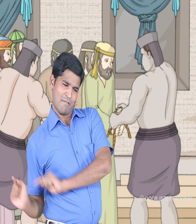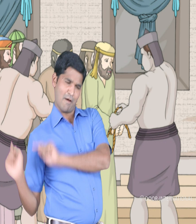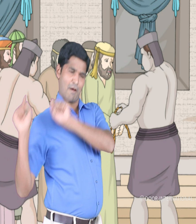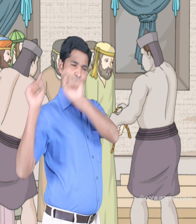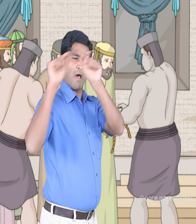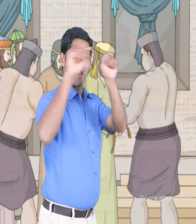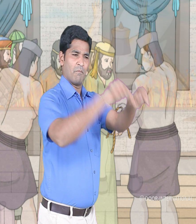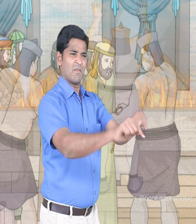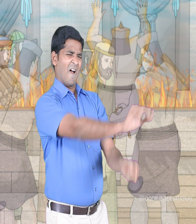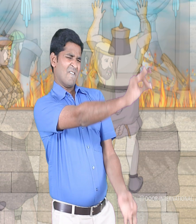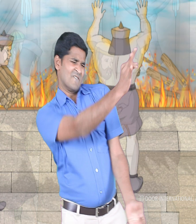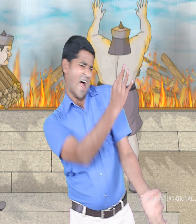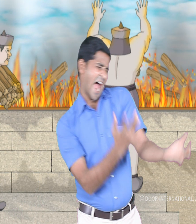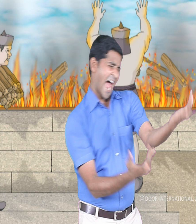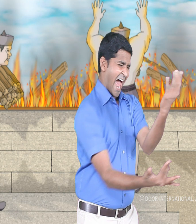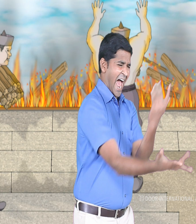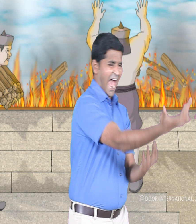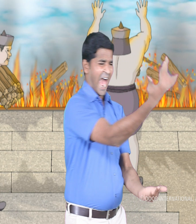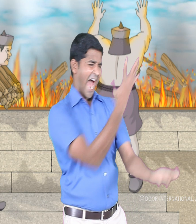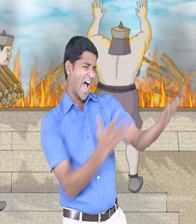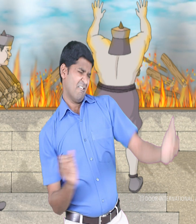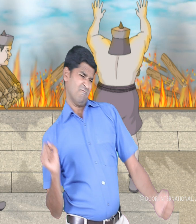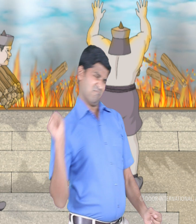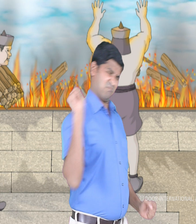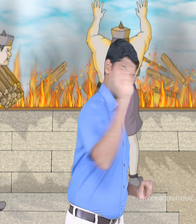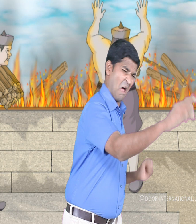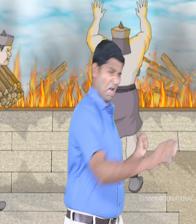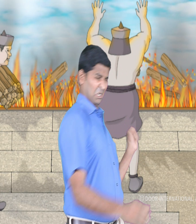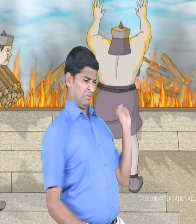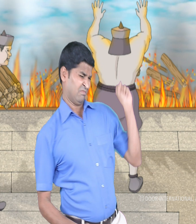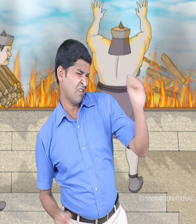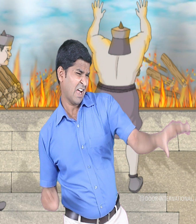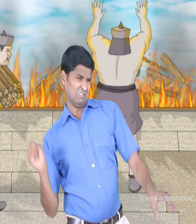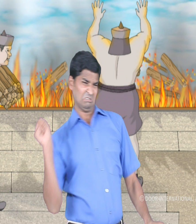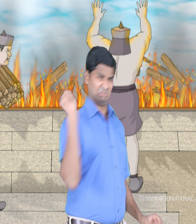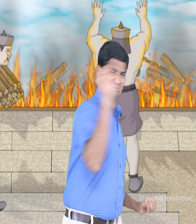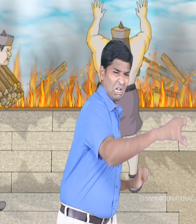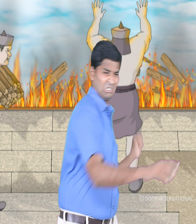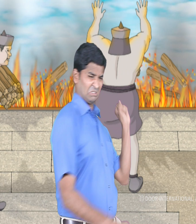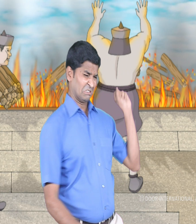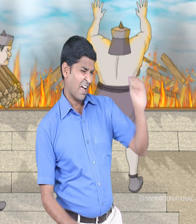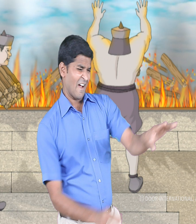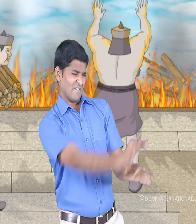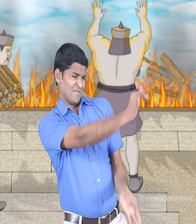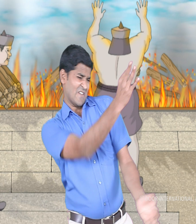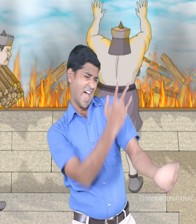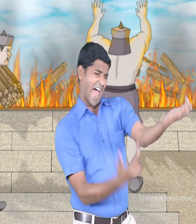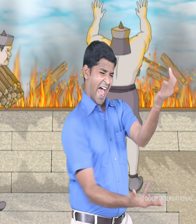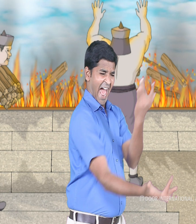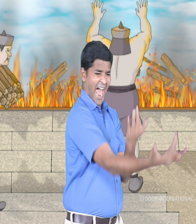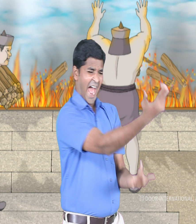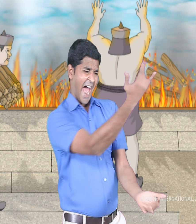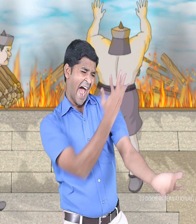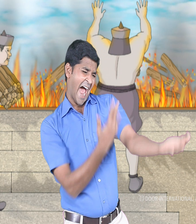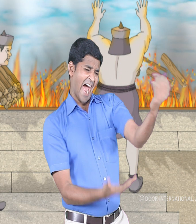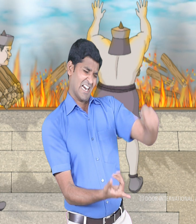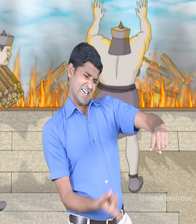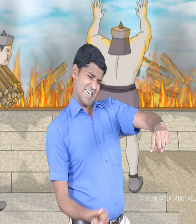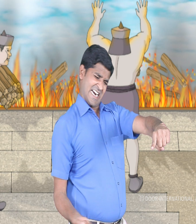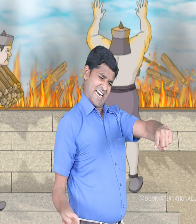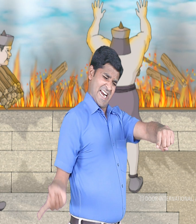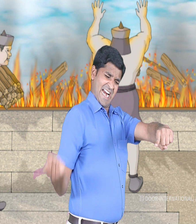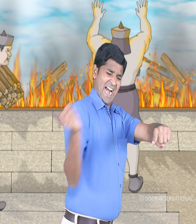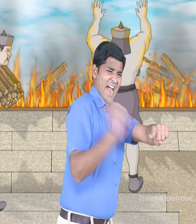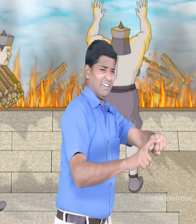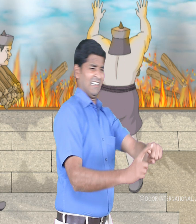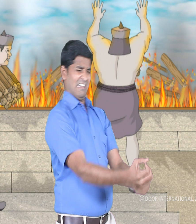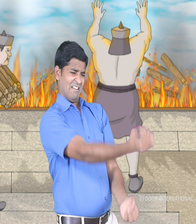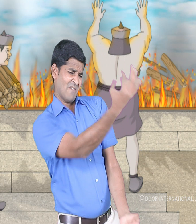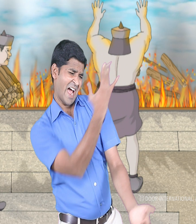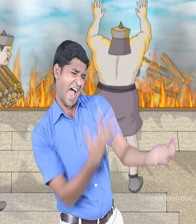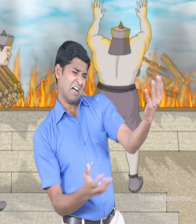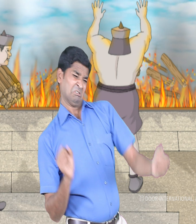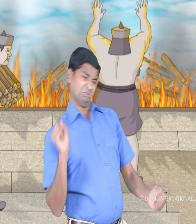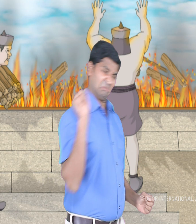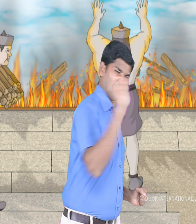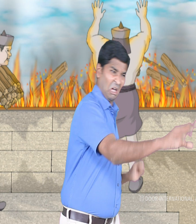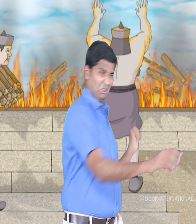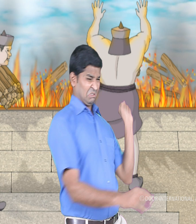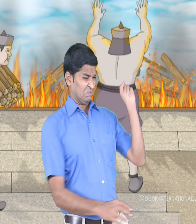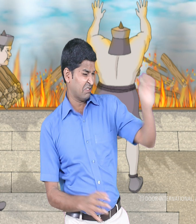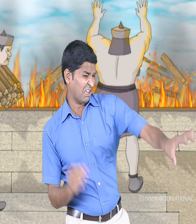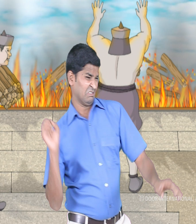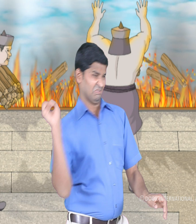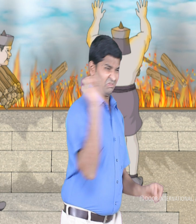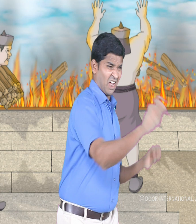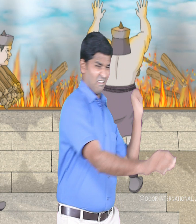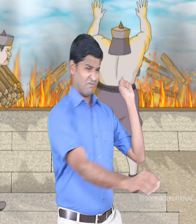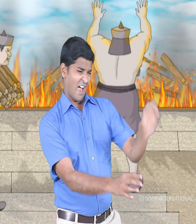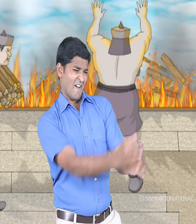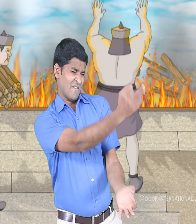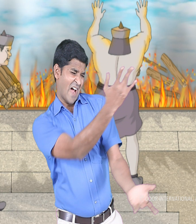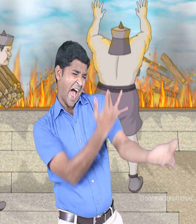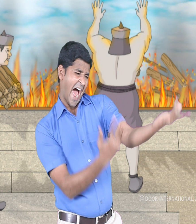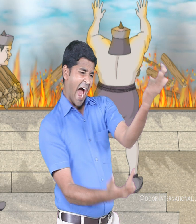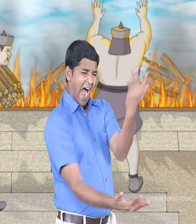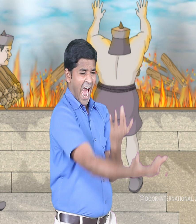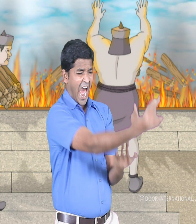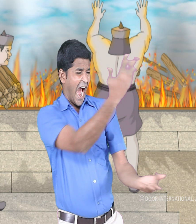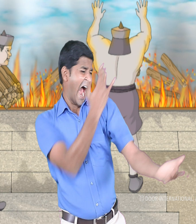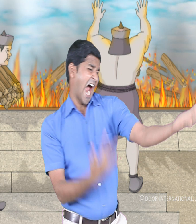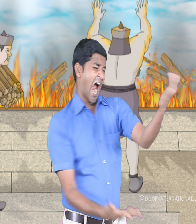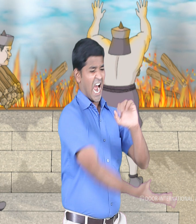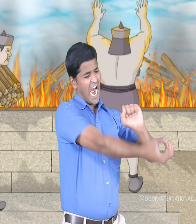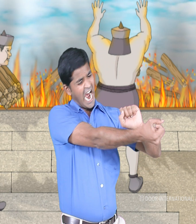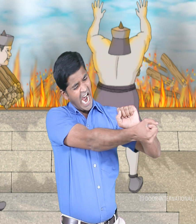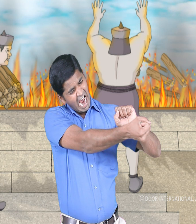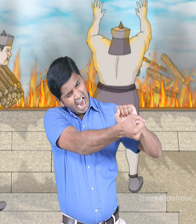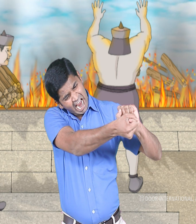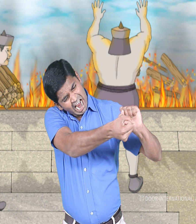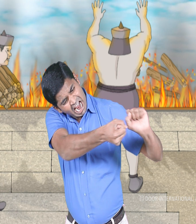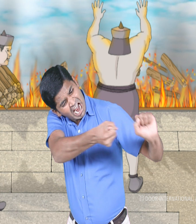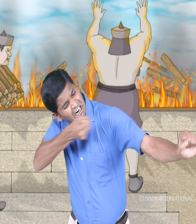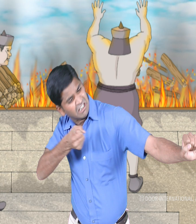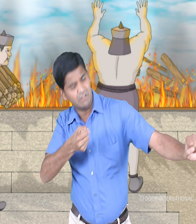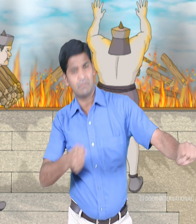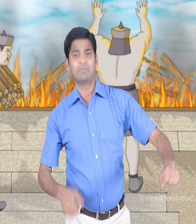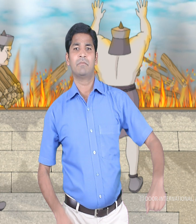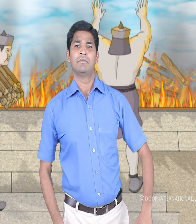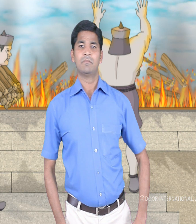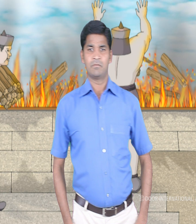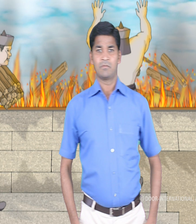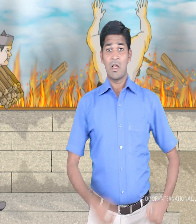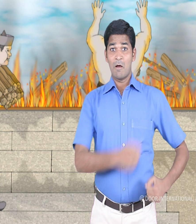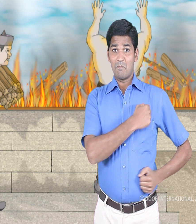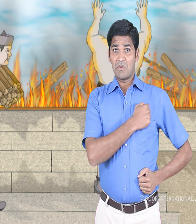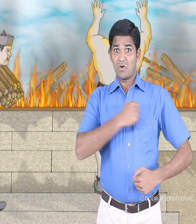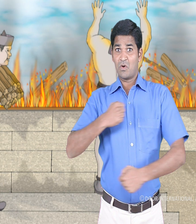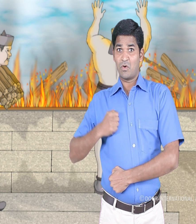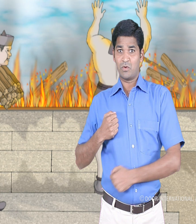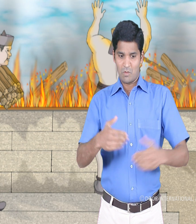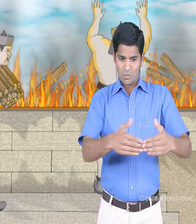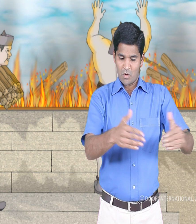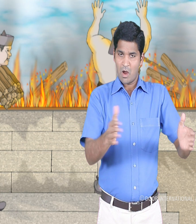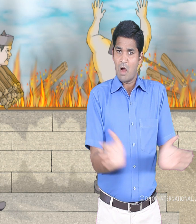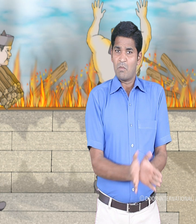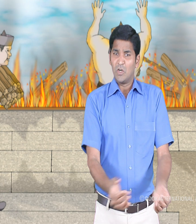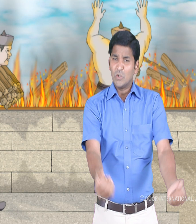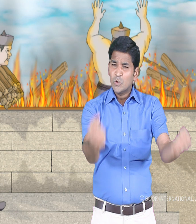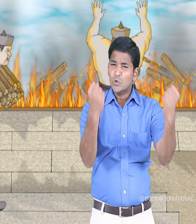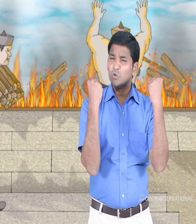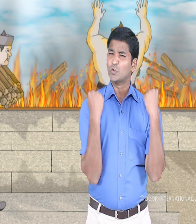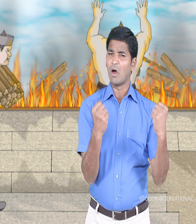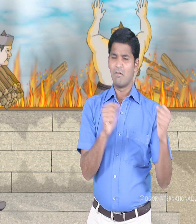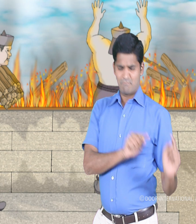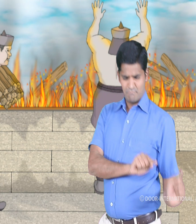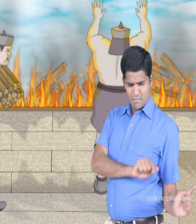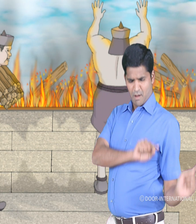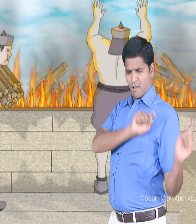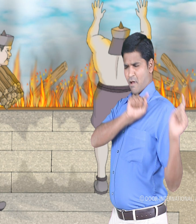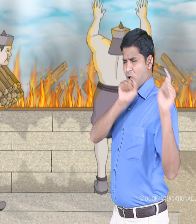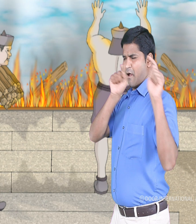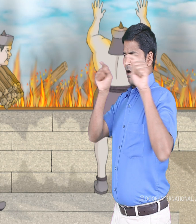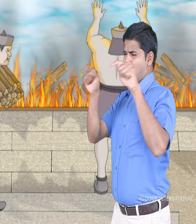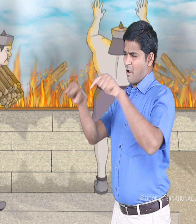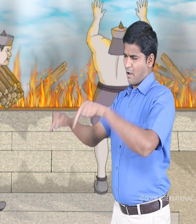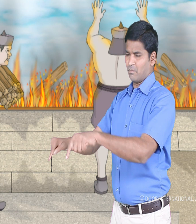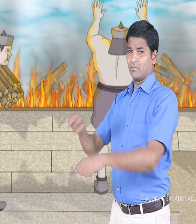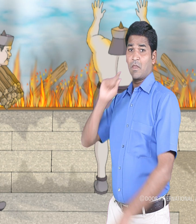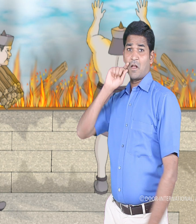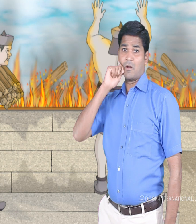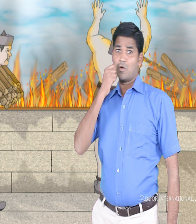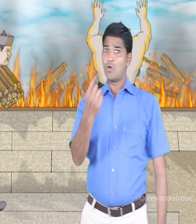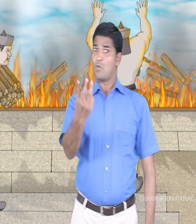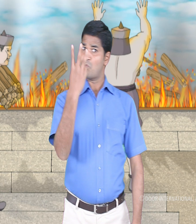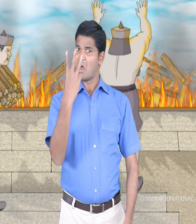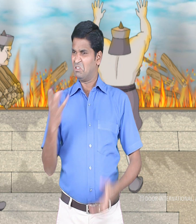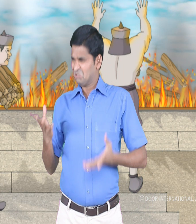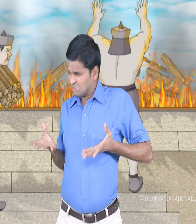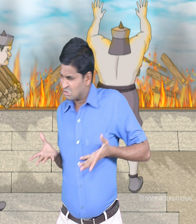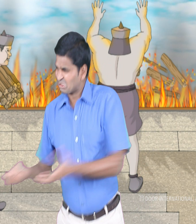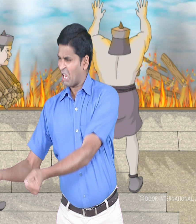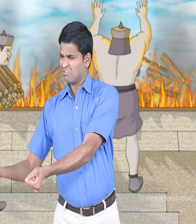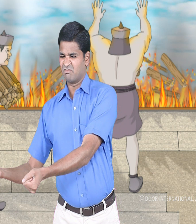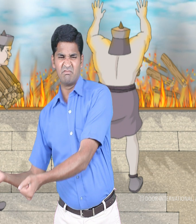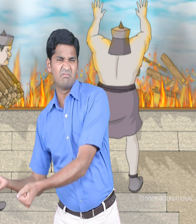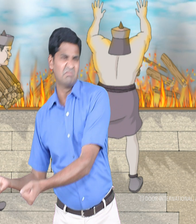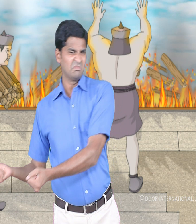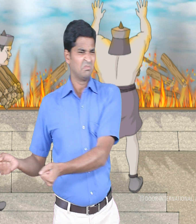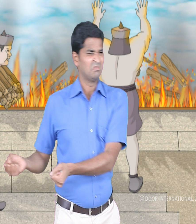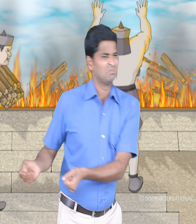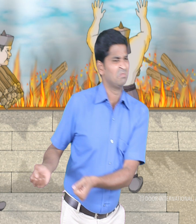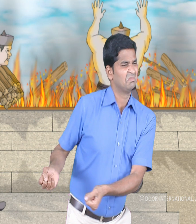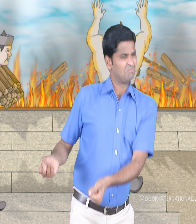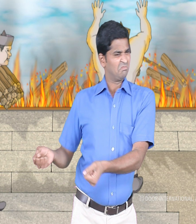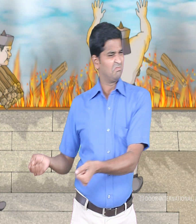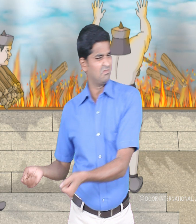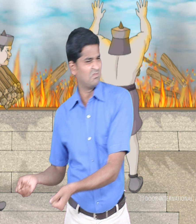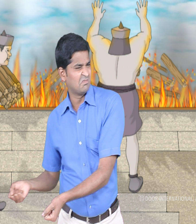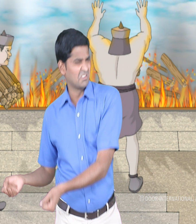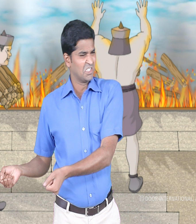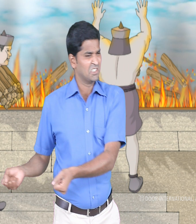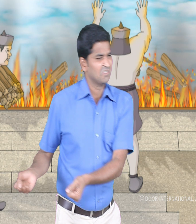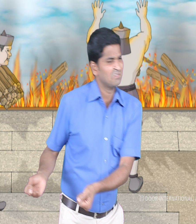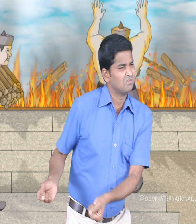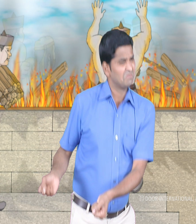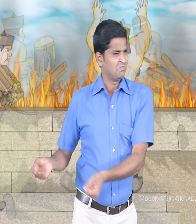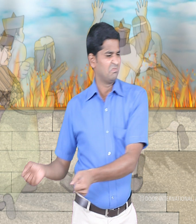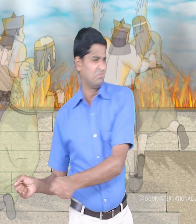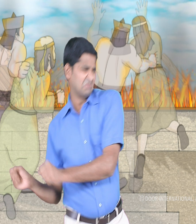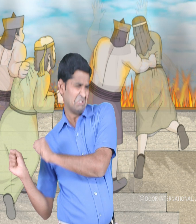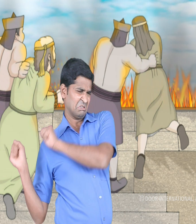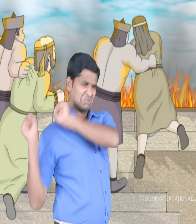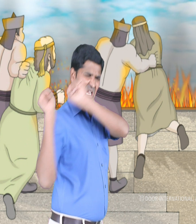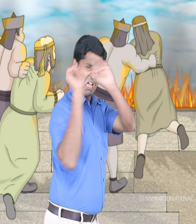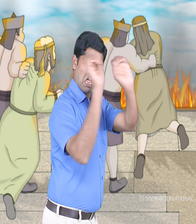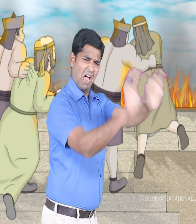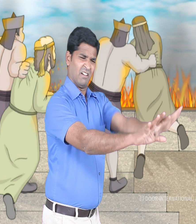The king’s command was so urgent and the furnace so hot that the fiery flames killed the men who carried up Shadrach, Meshach, and Abednego.